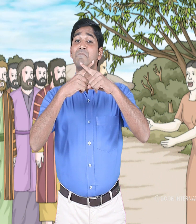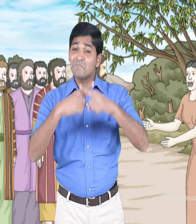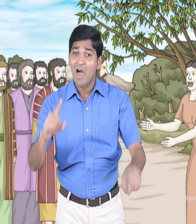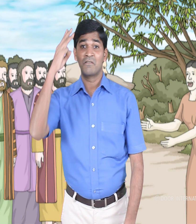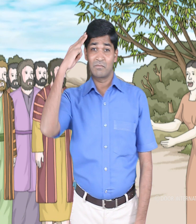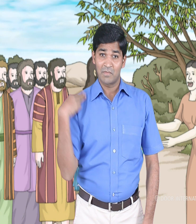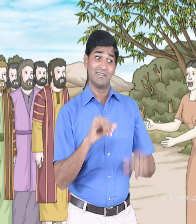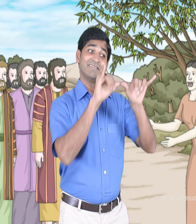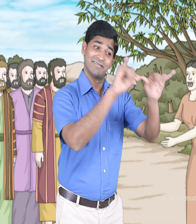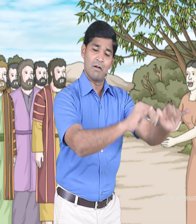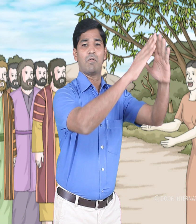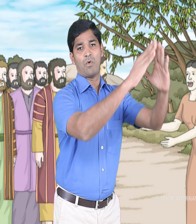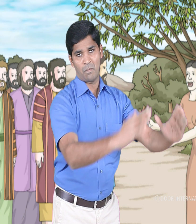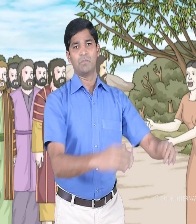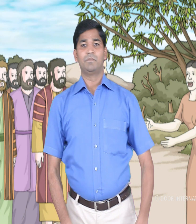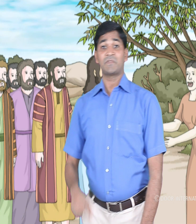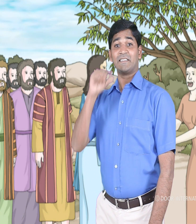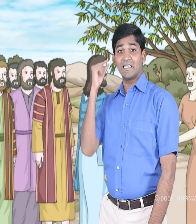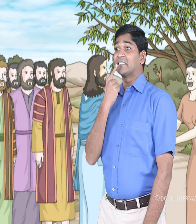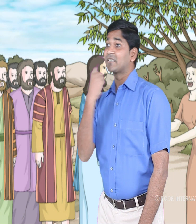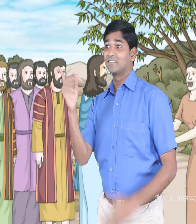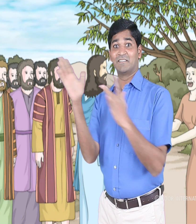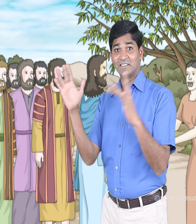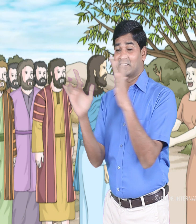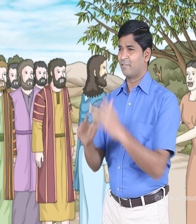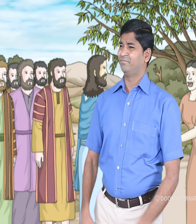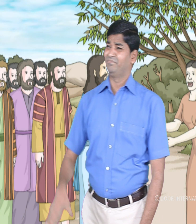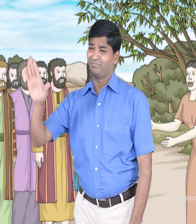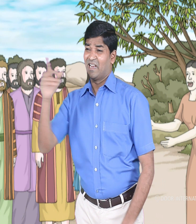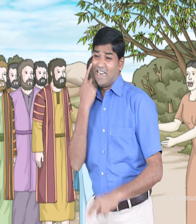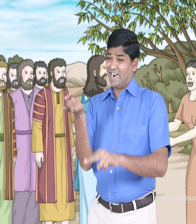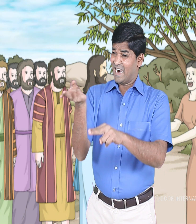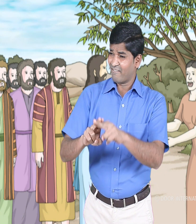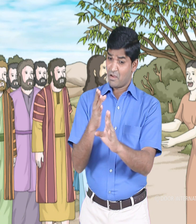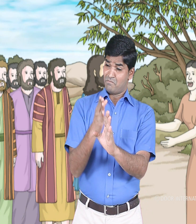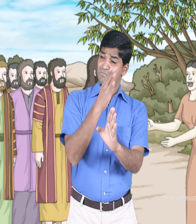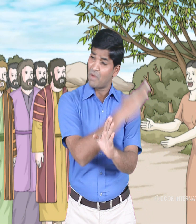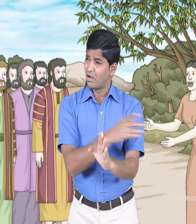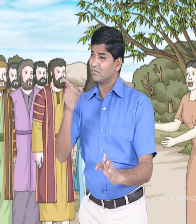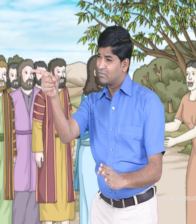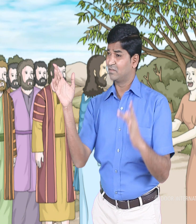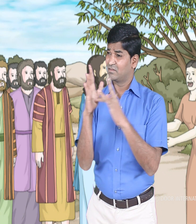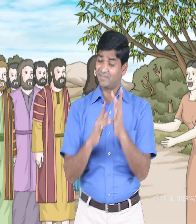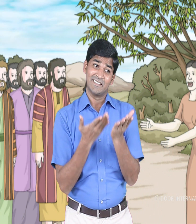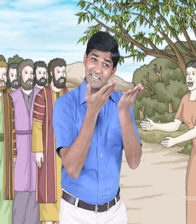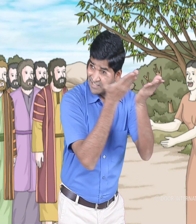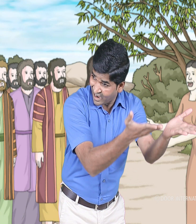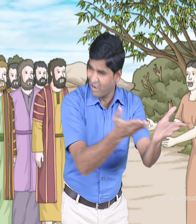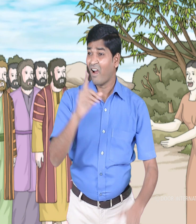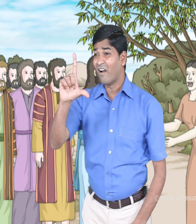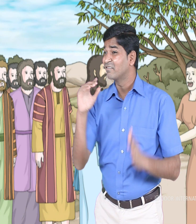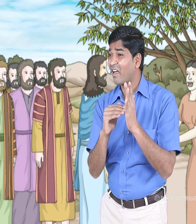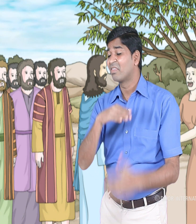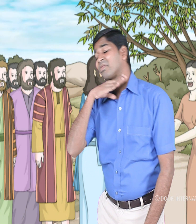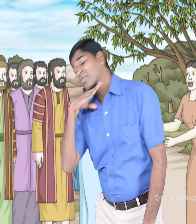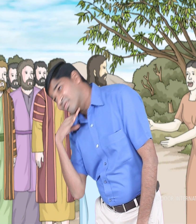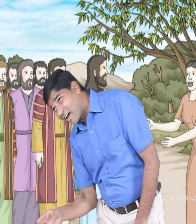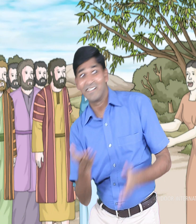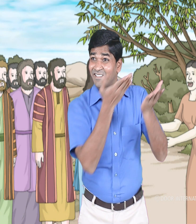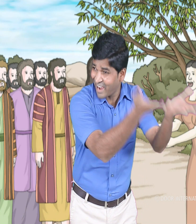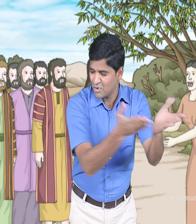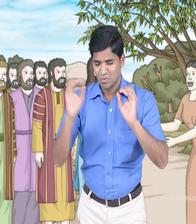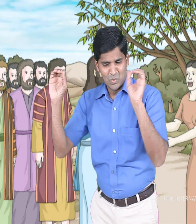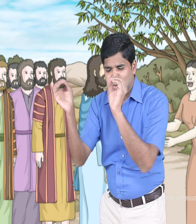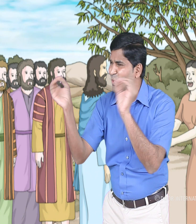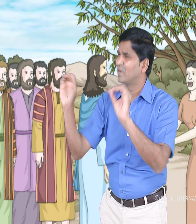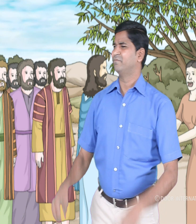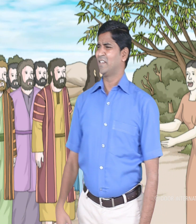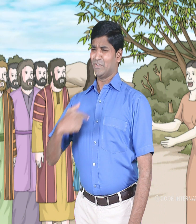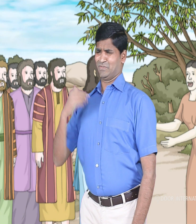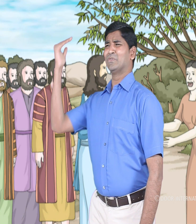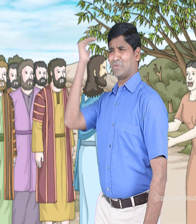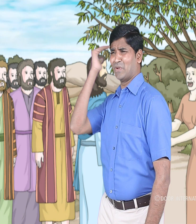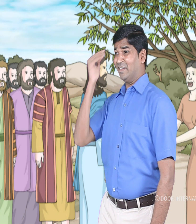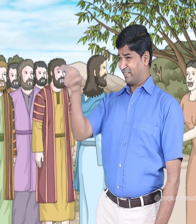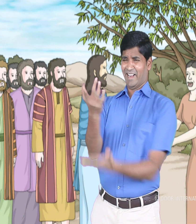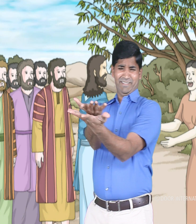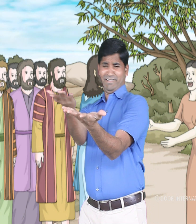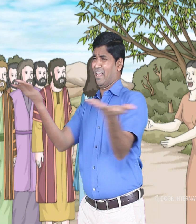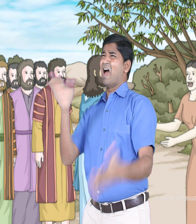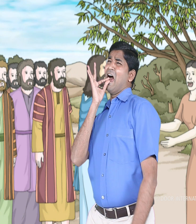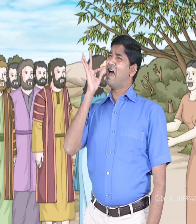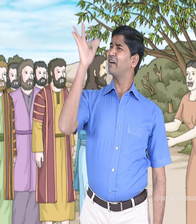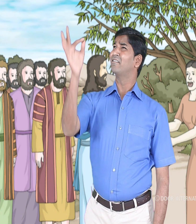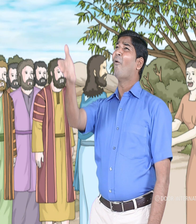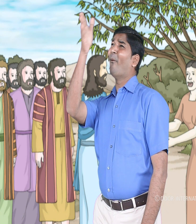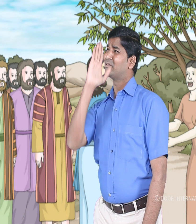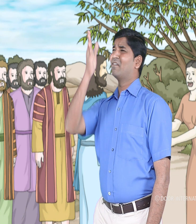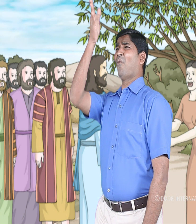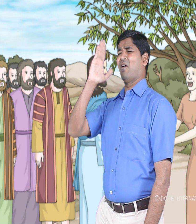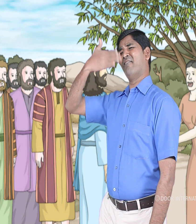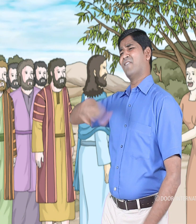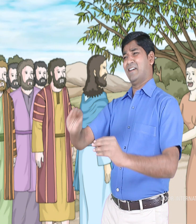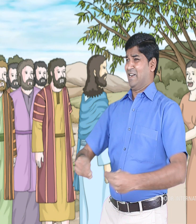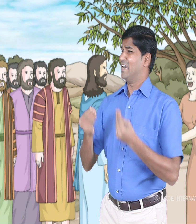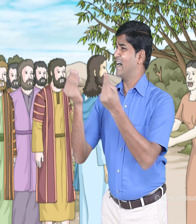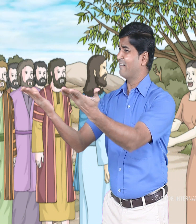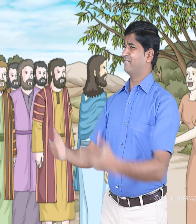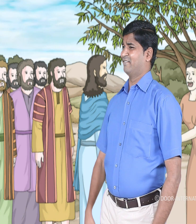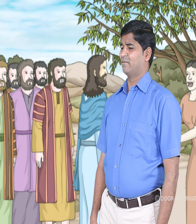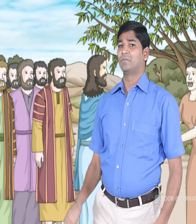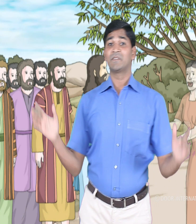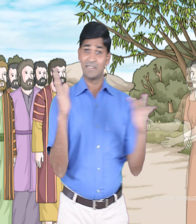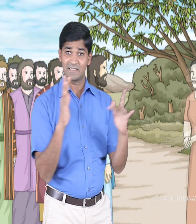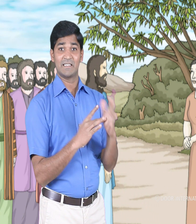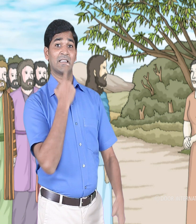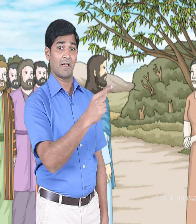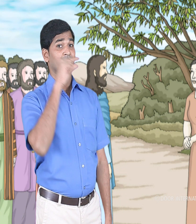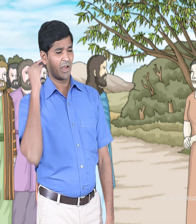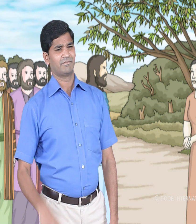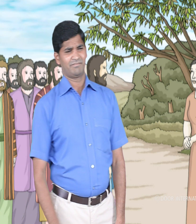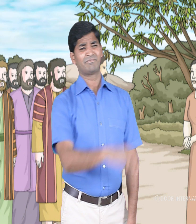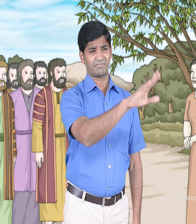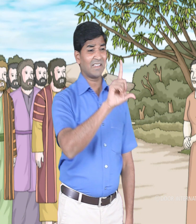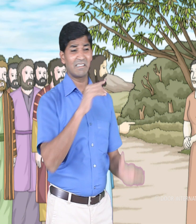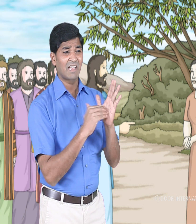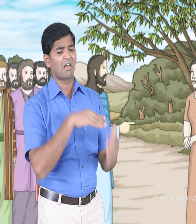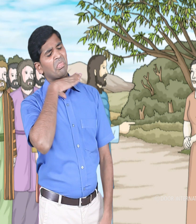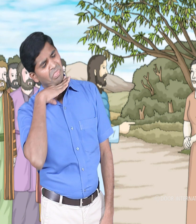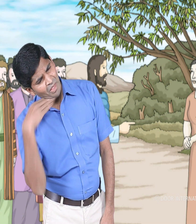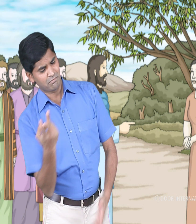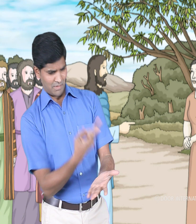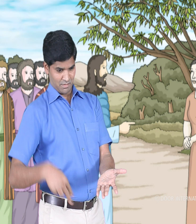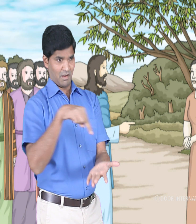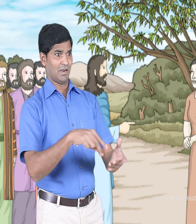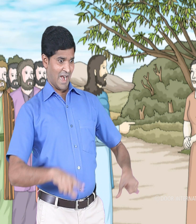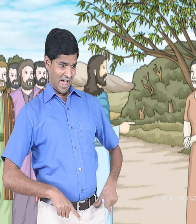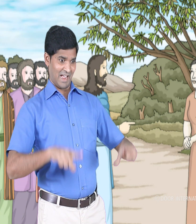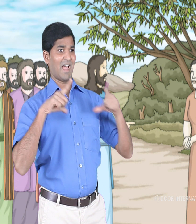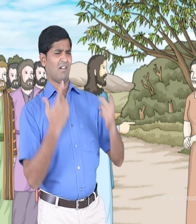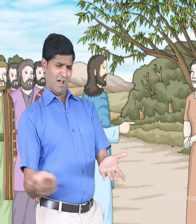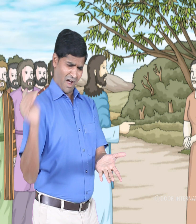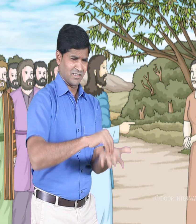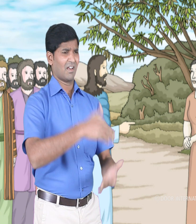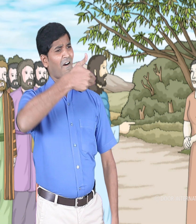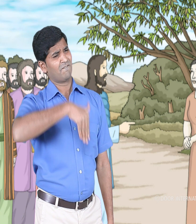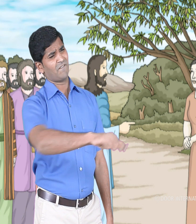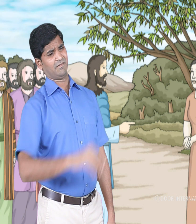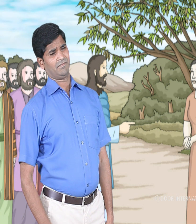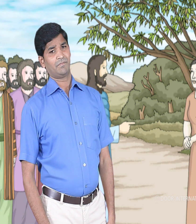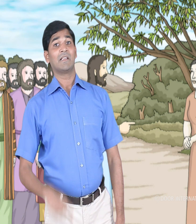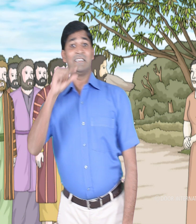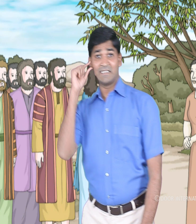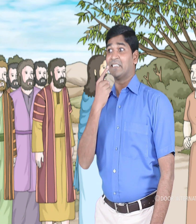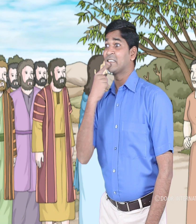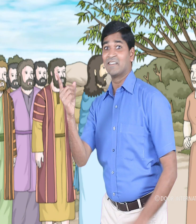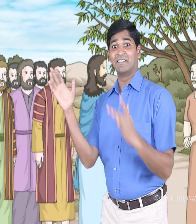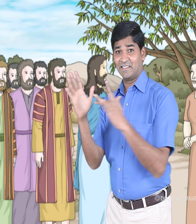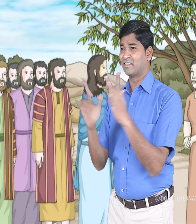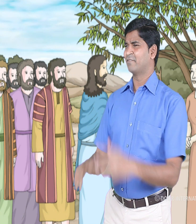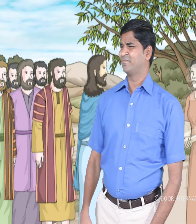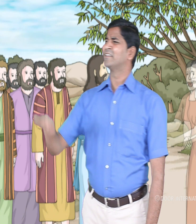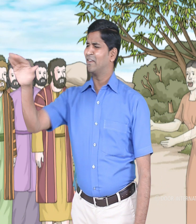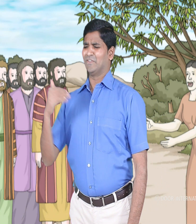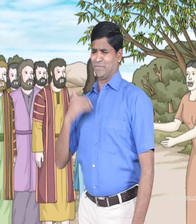But even now I know that God will give You whatever You ask of Him.” “Your brother will rise again,” Jesus told her.